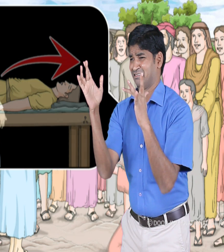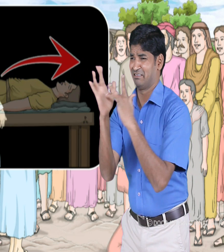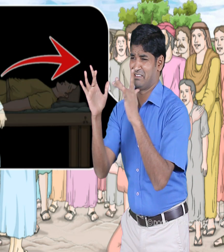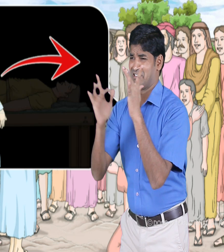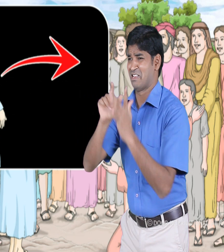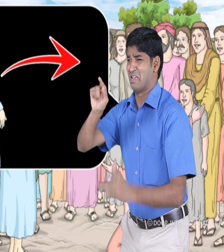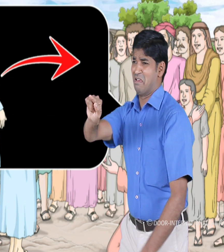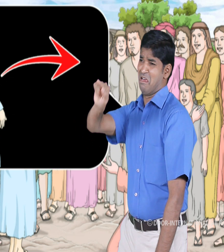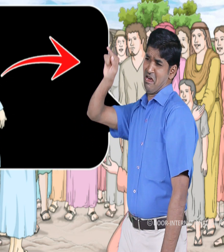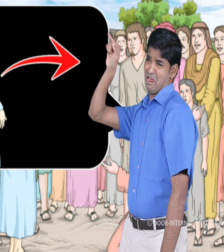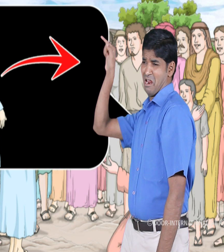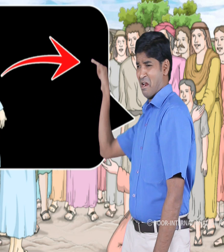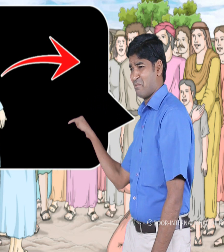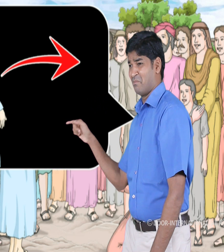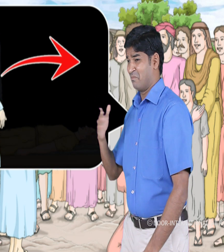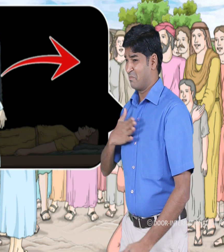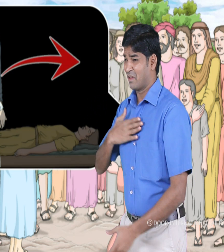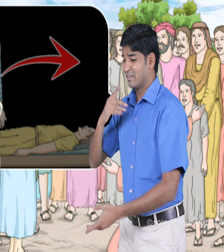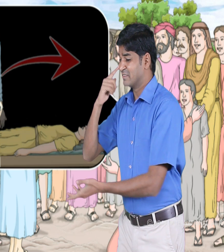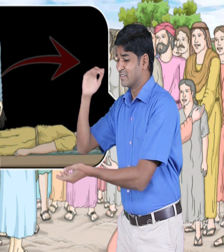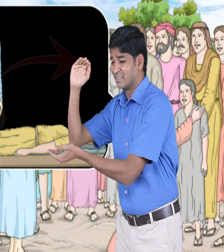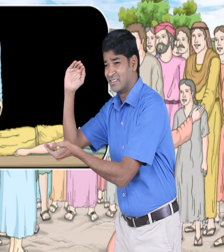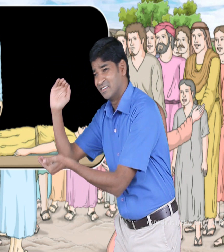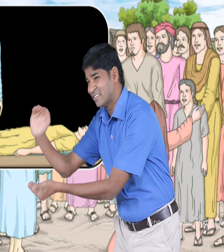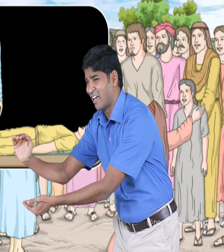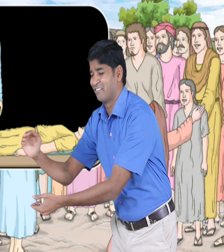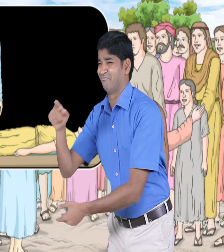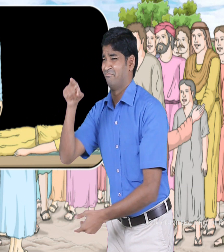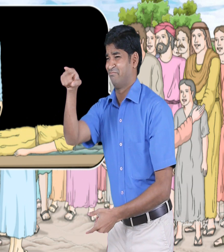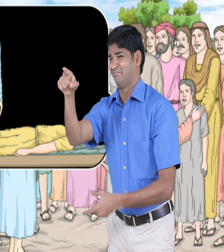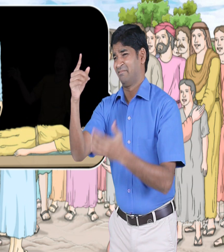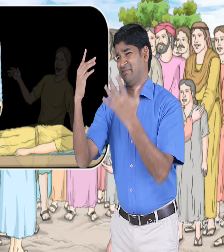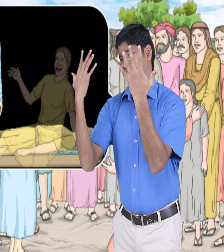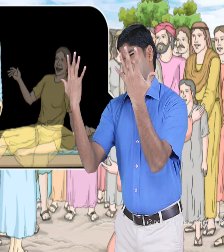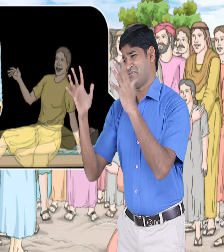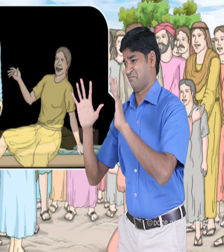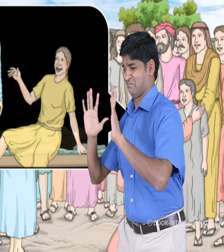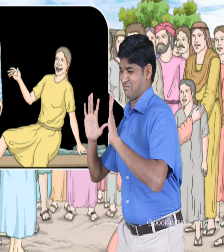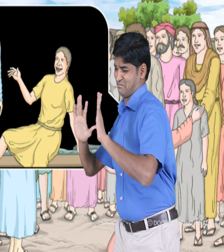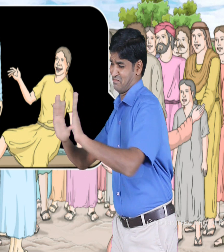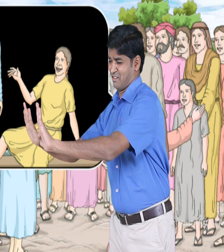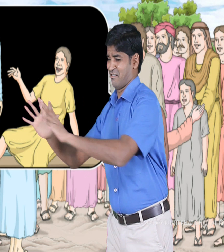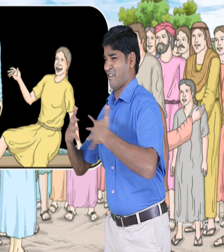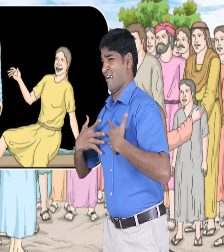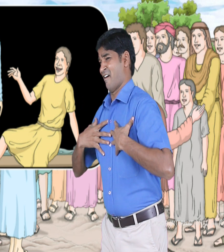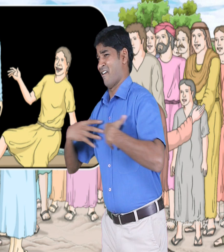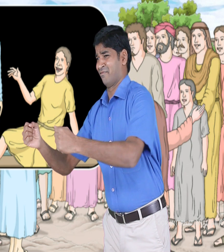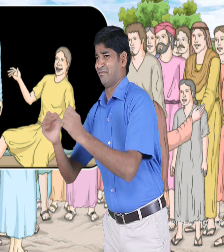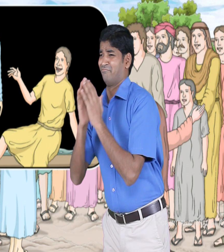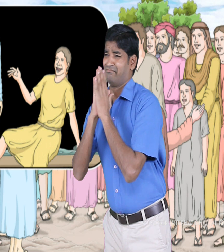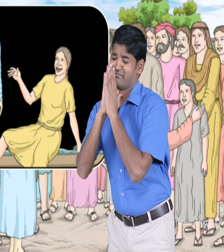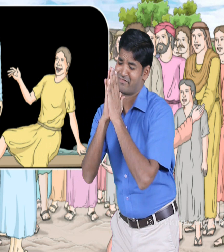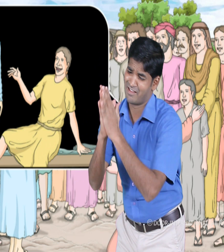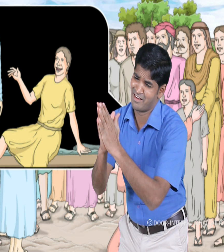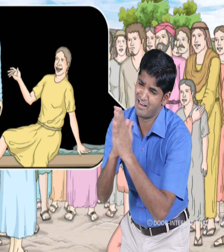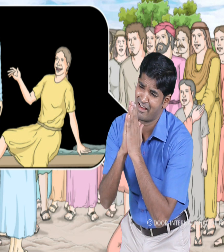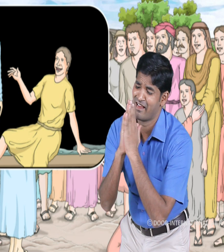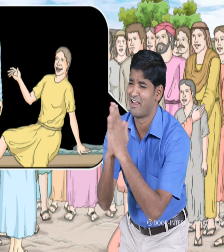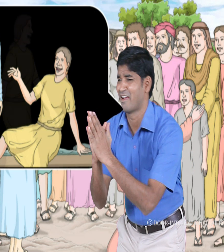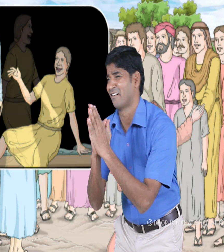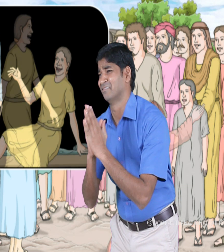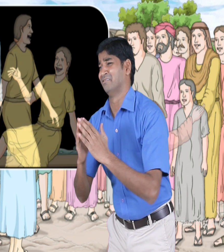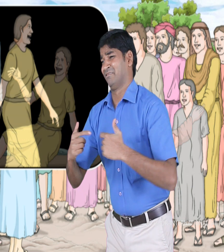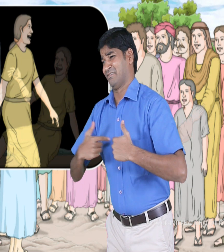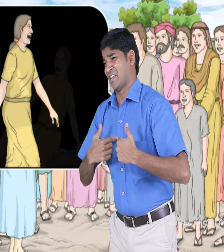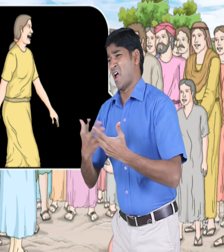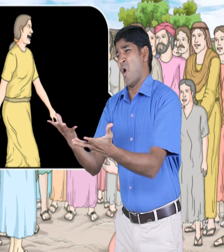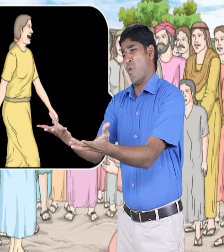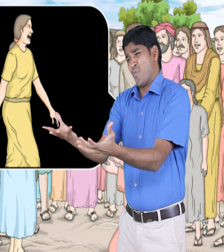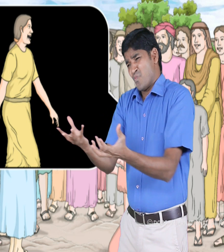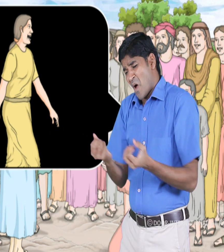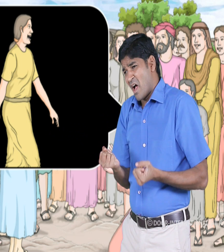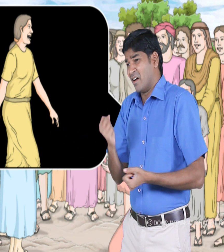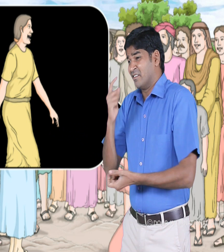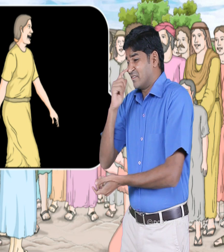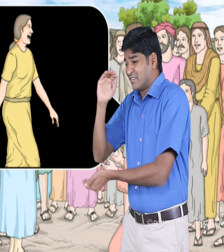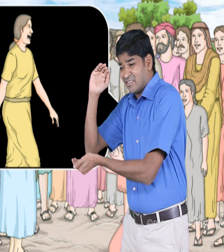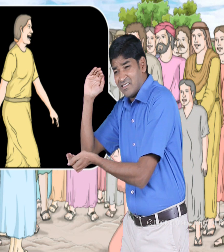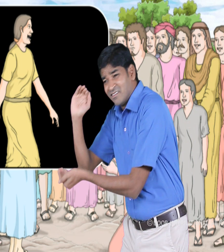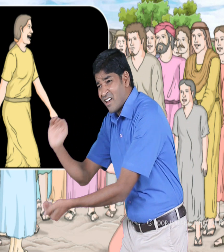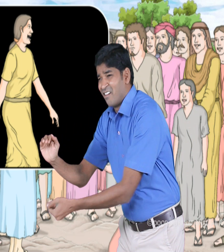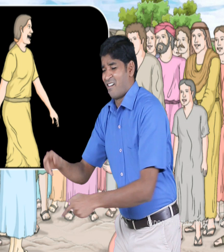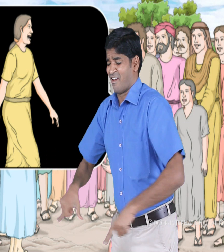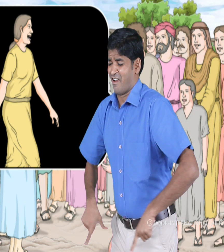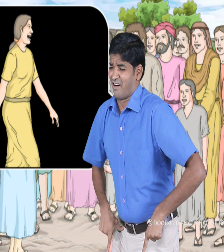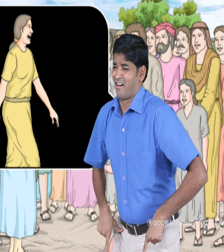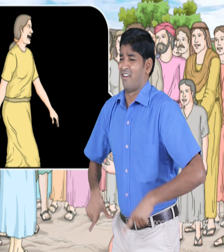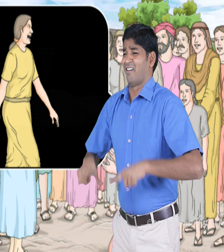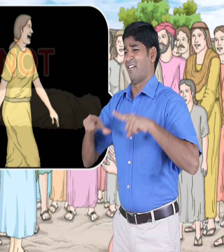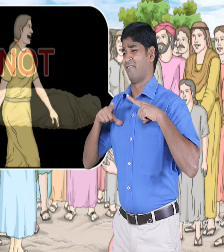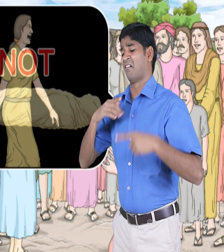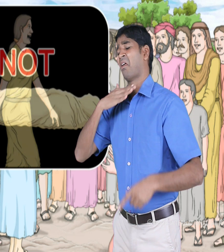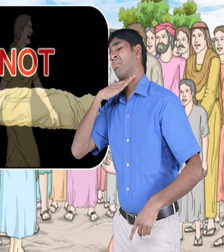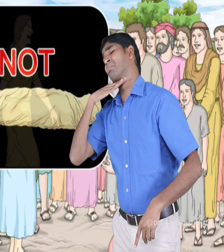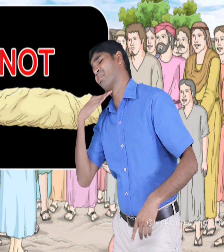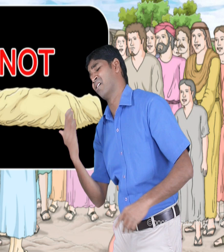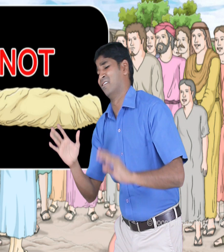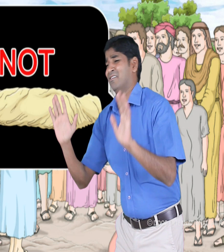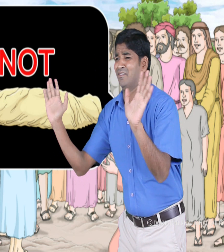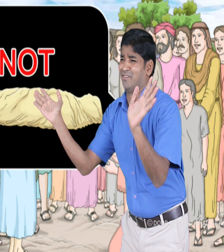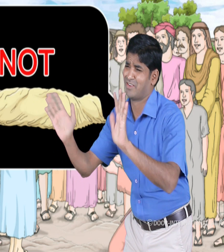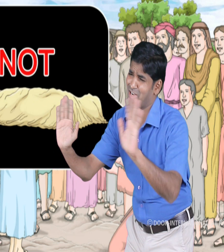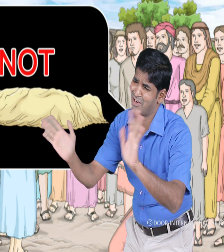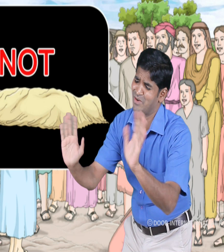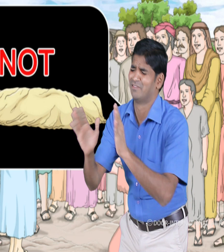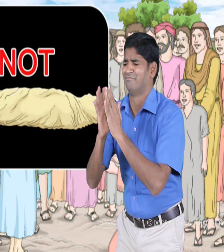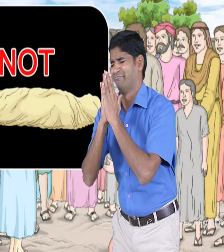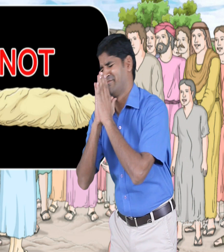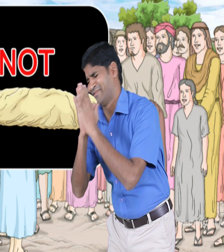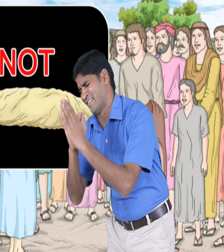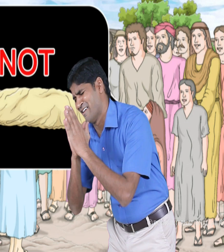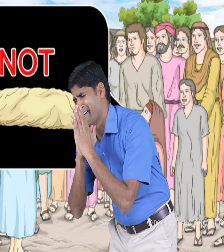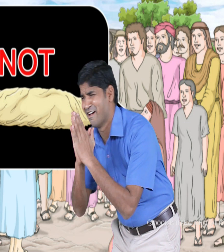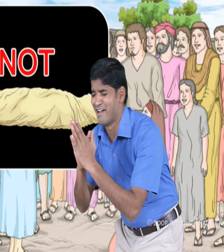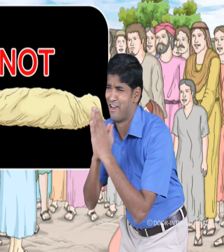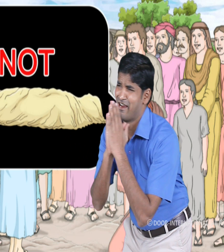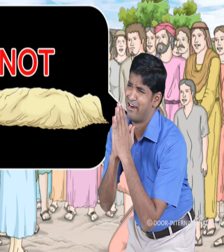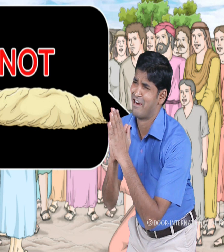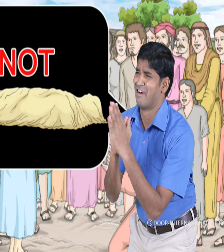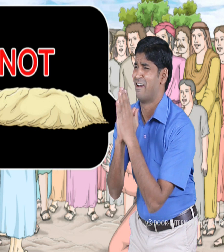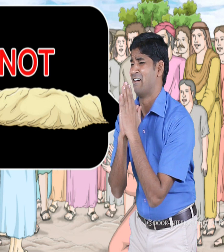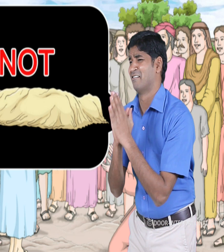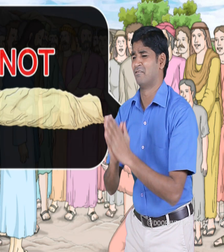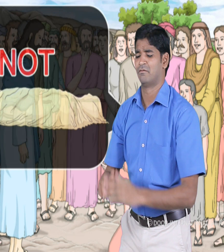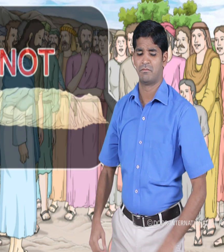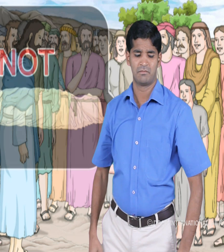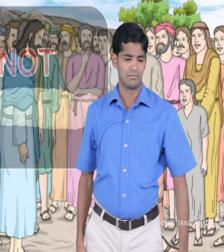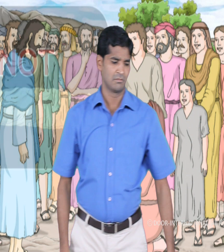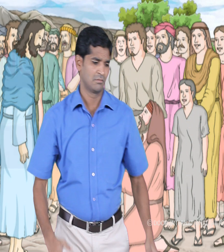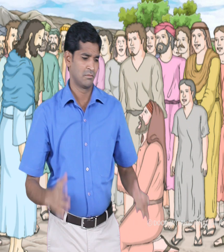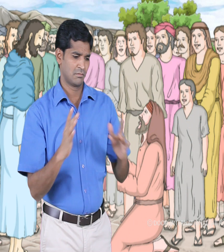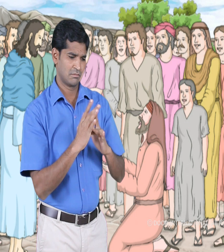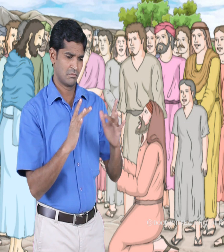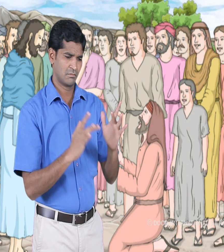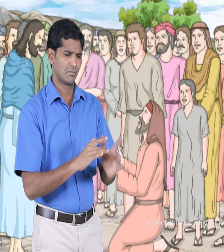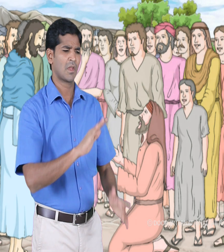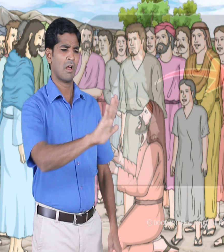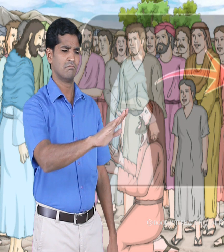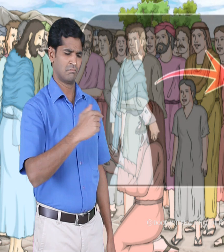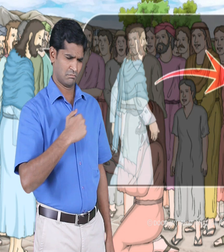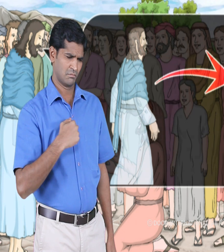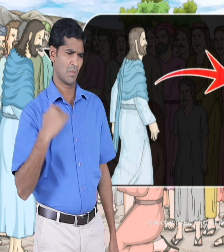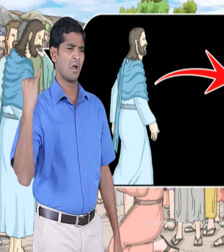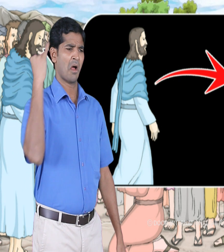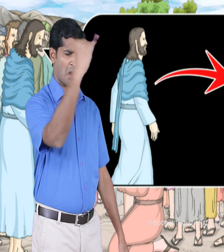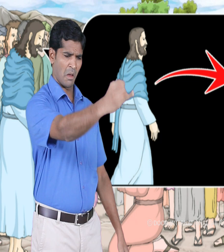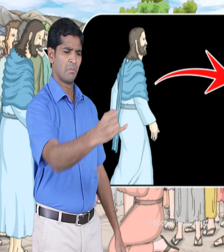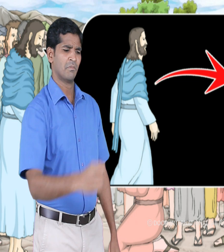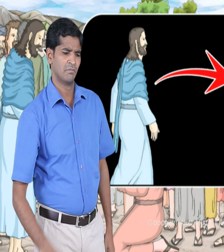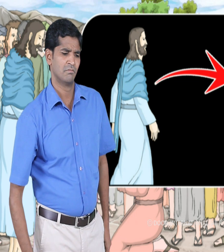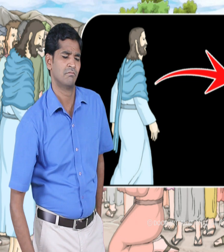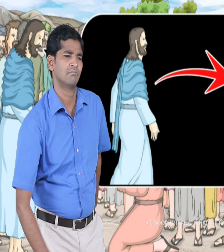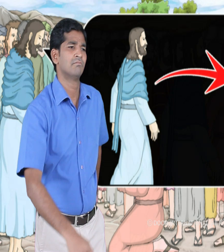Please come and place Your hands on her, so that she will be healed and live.”